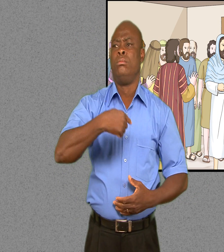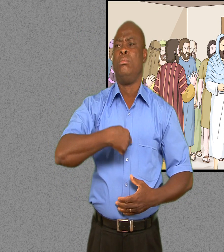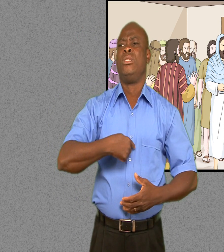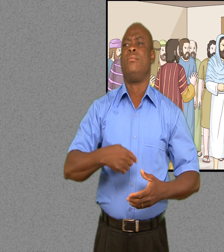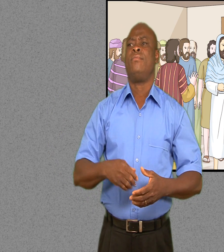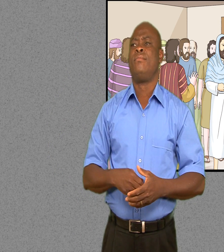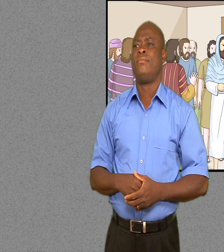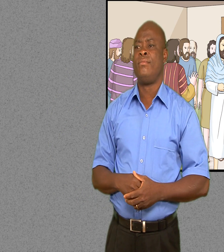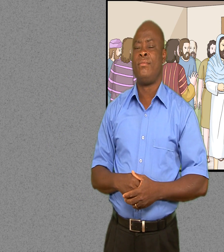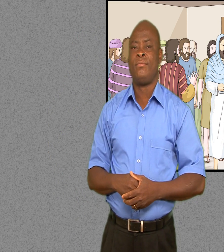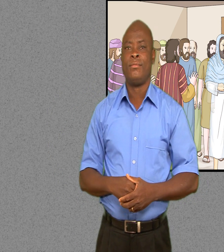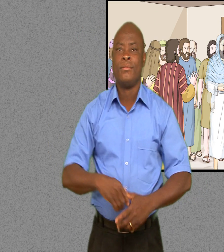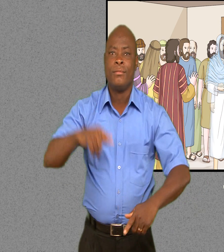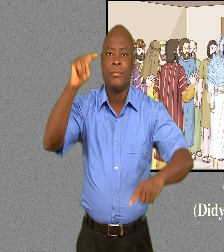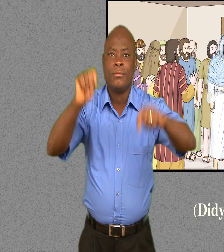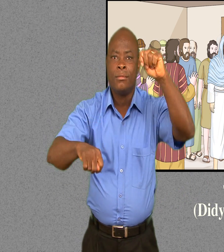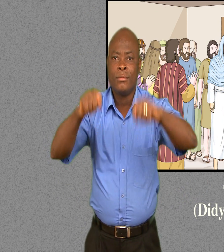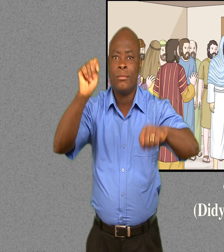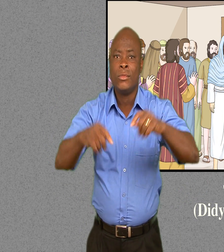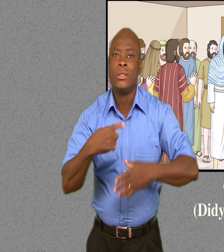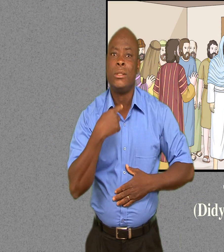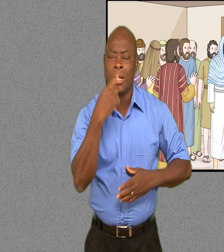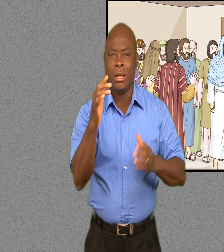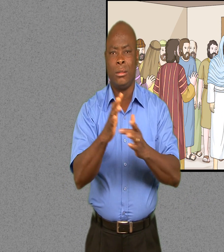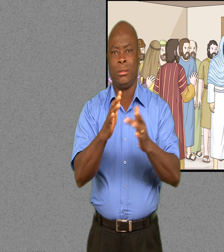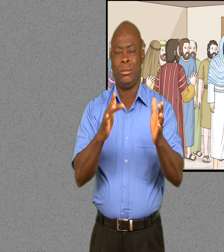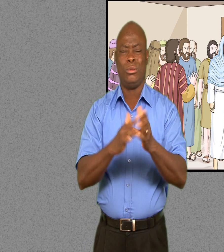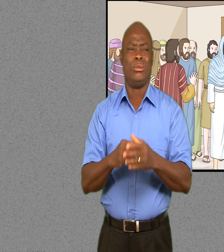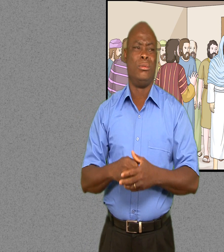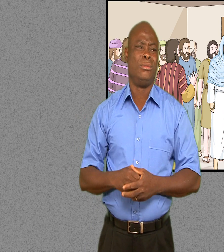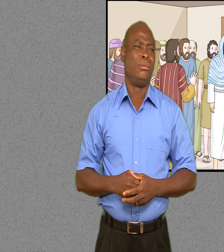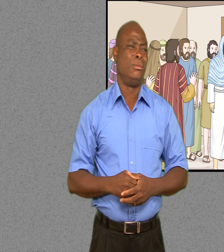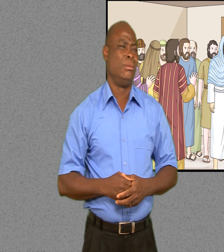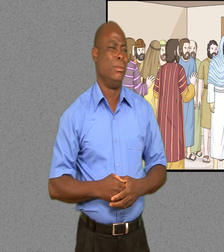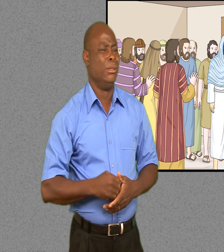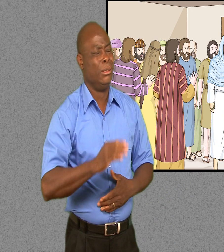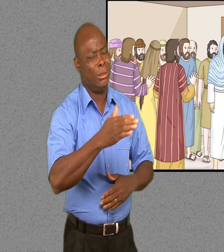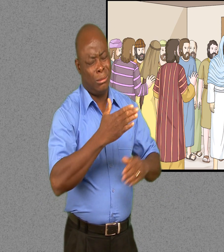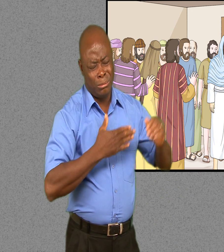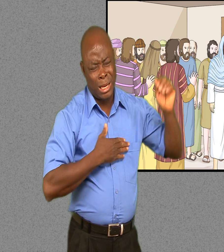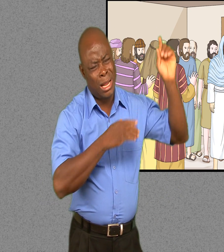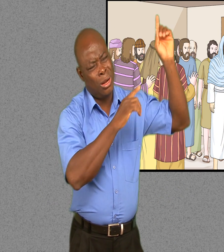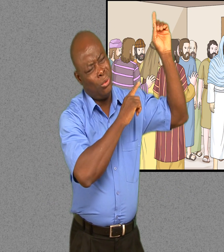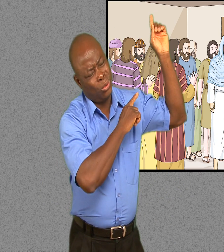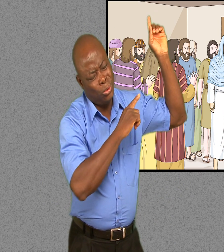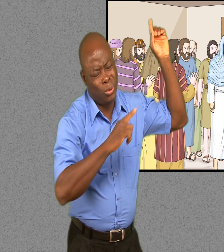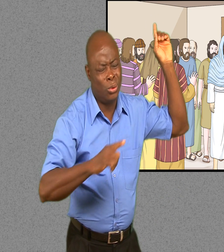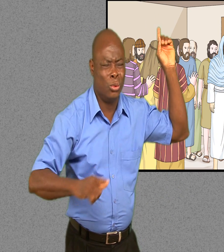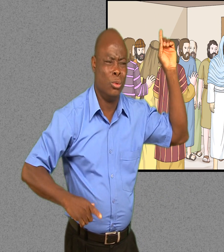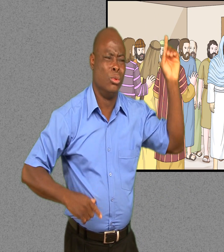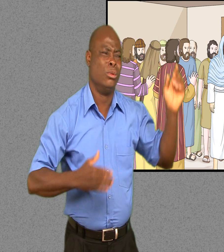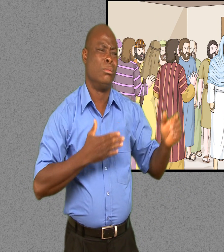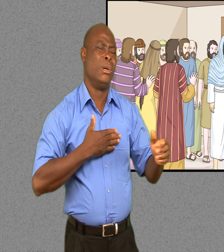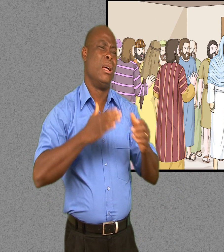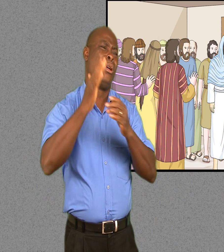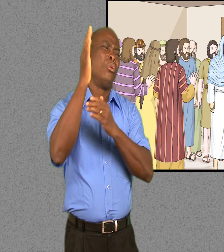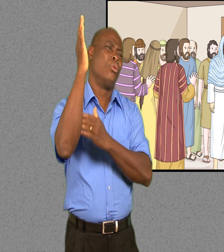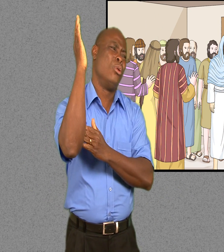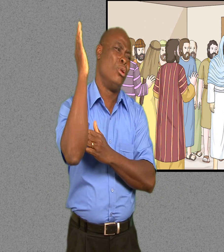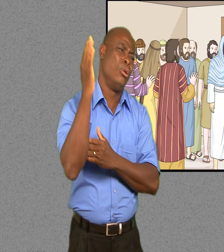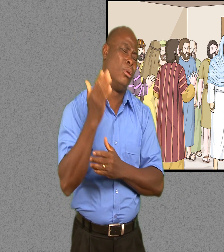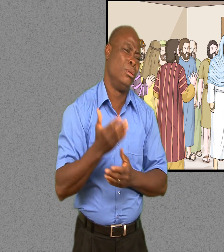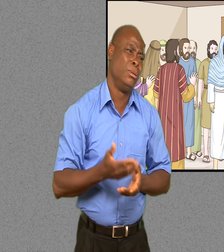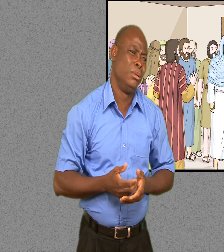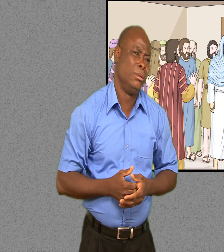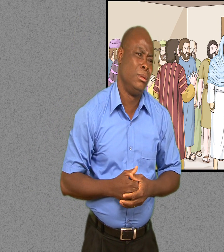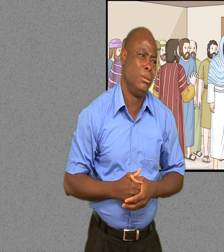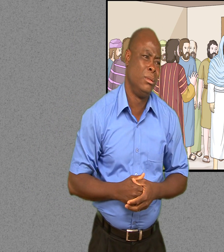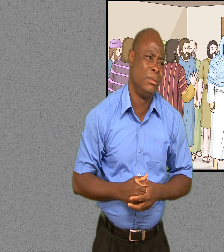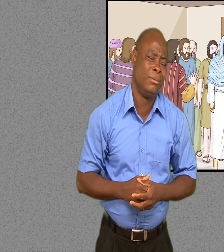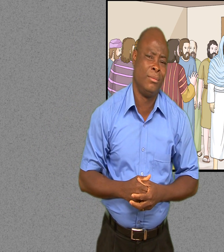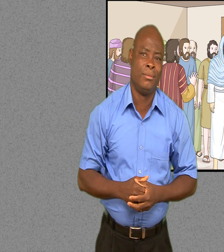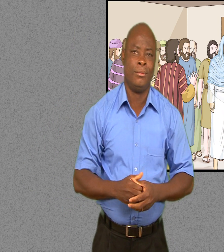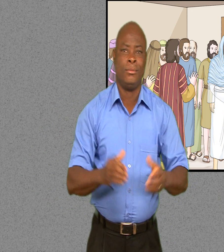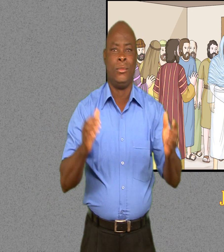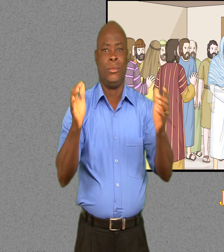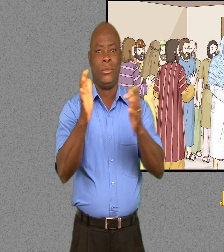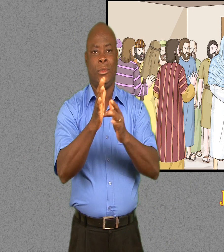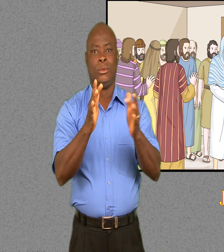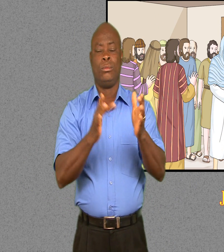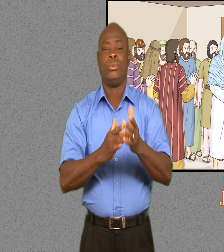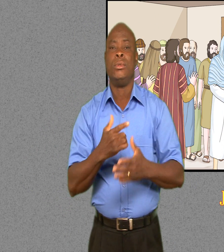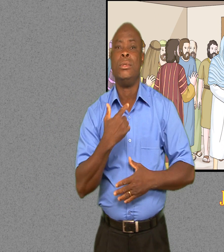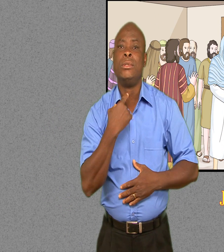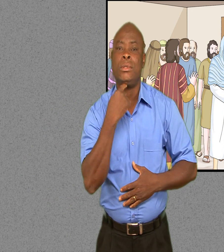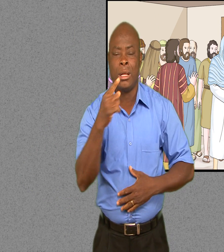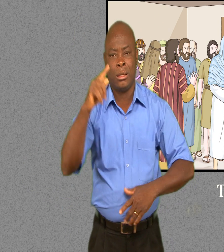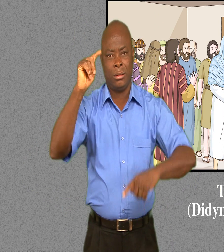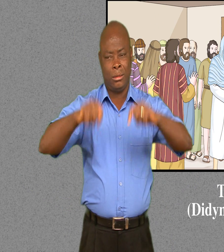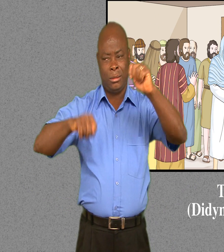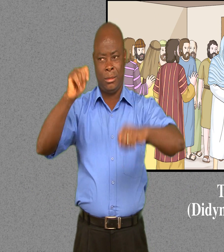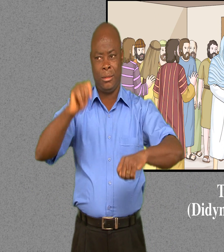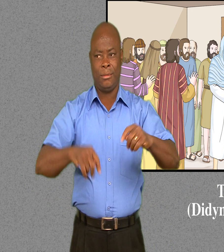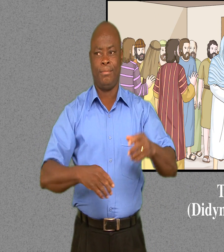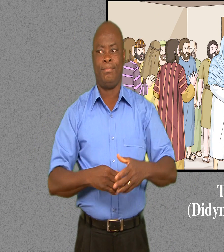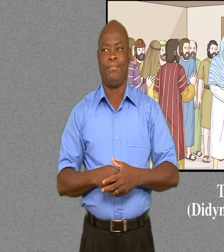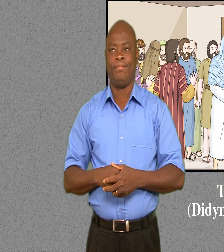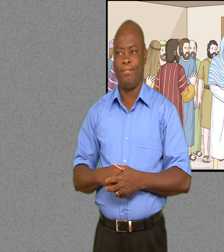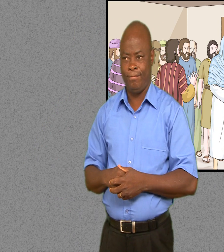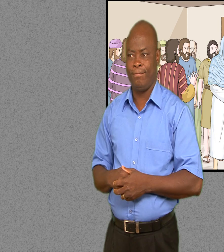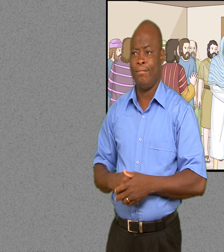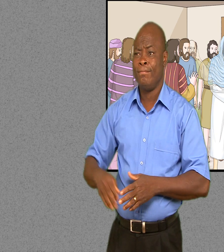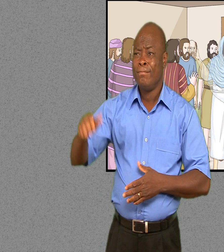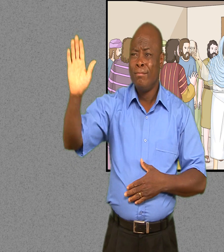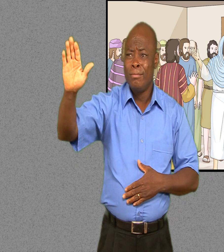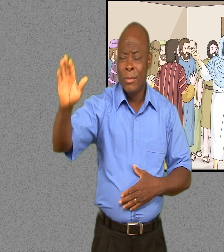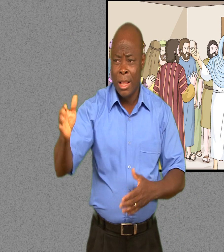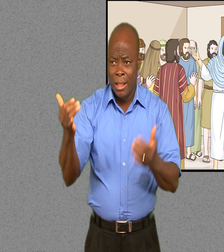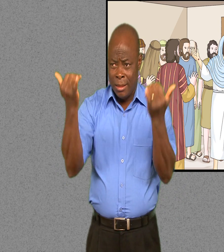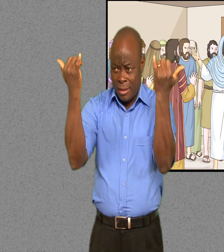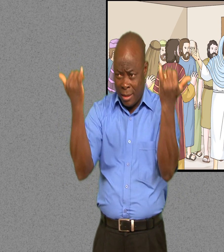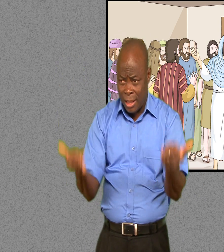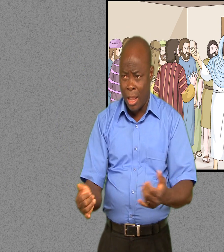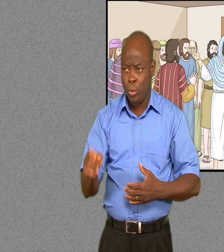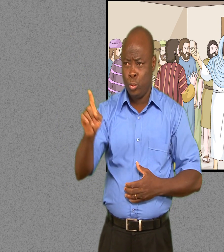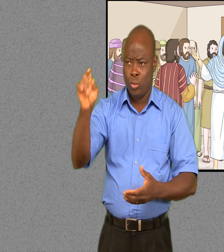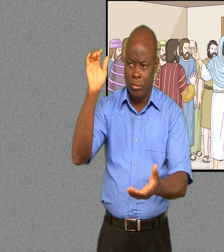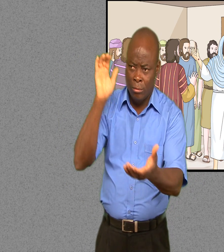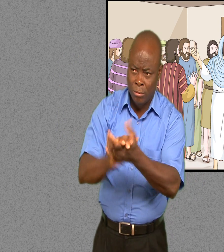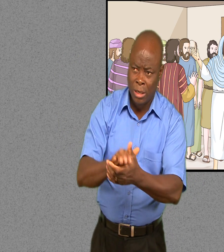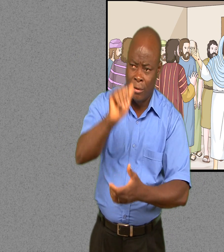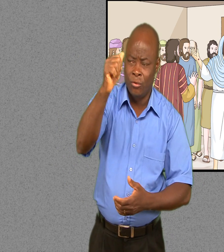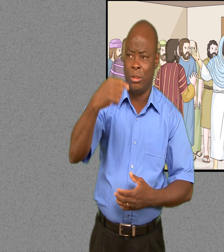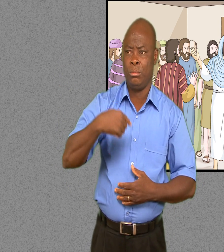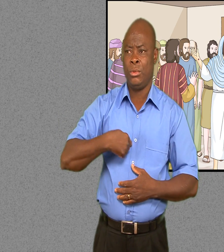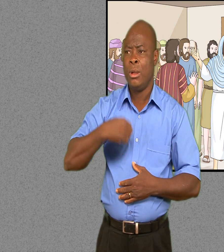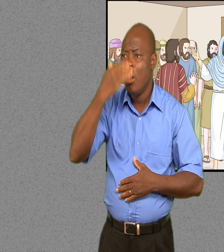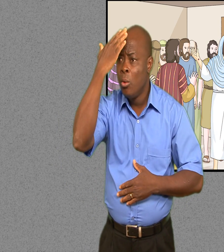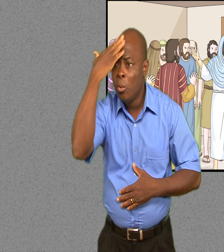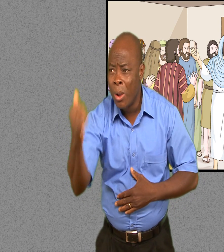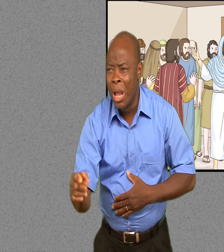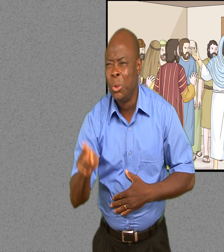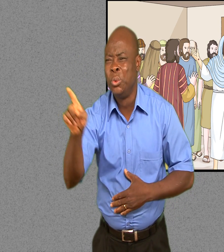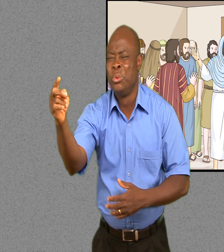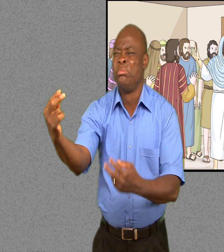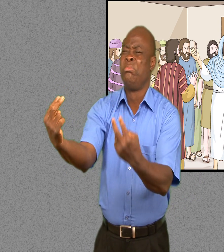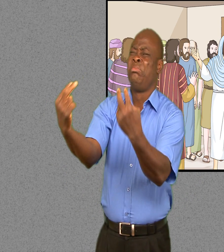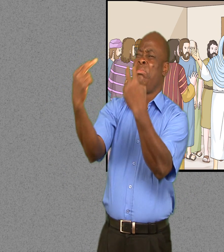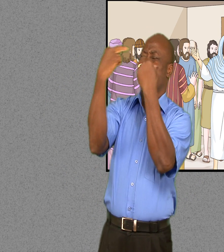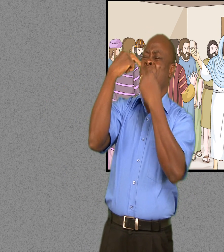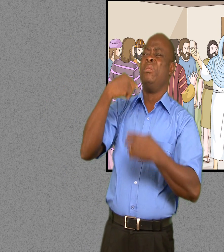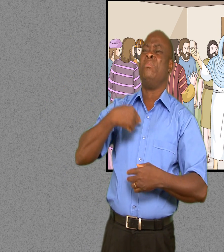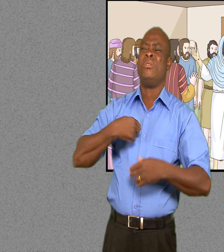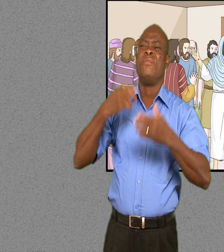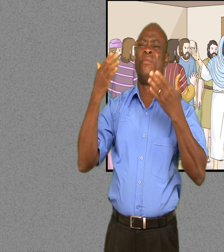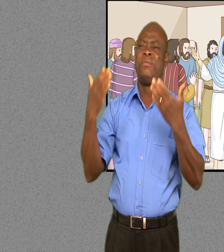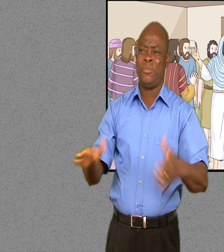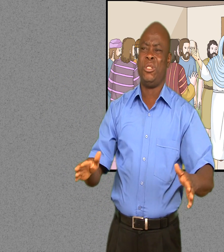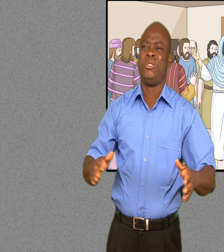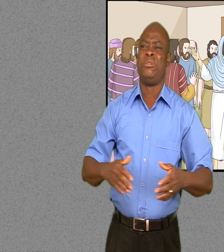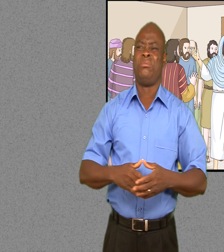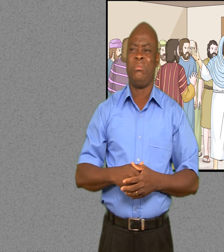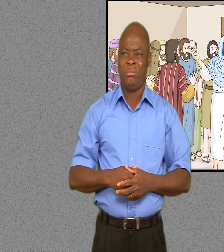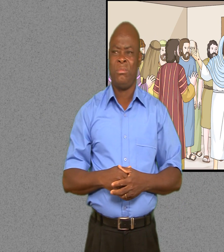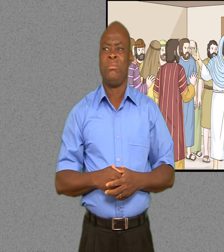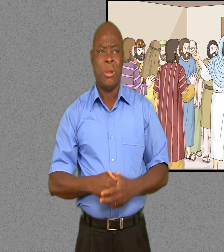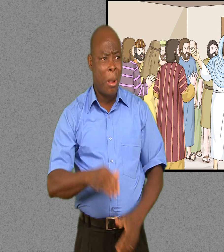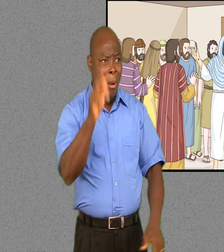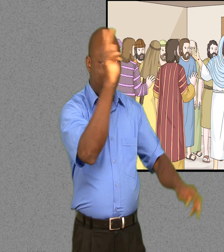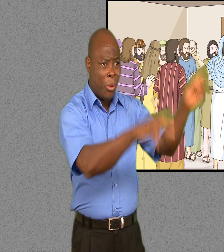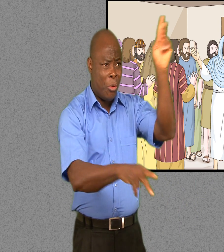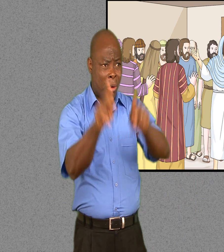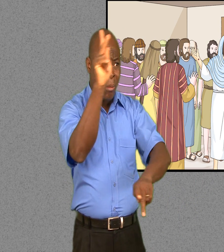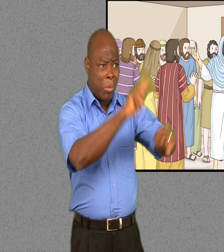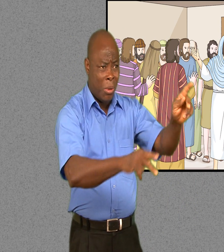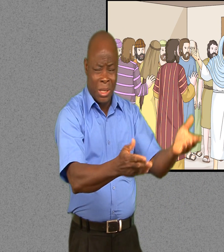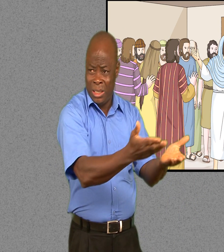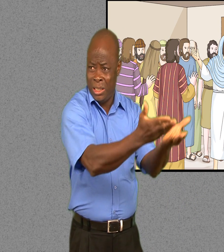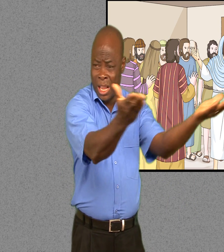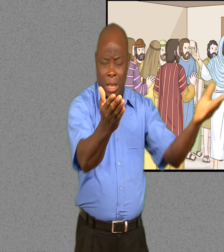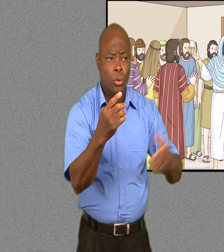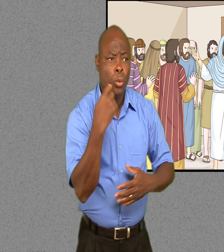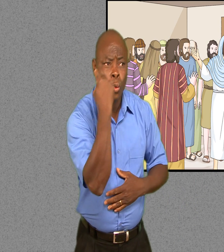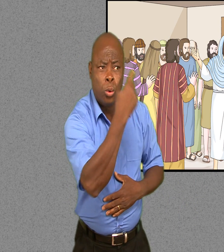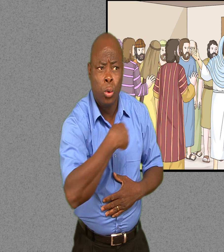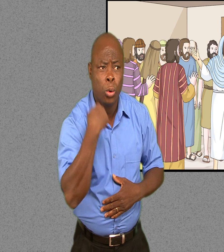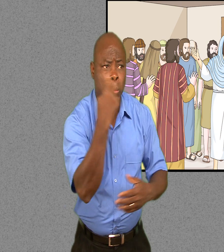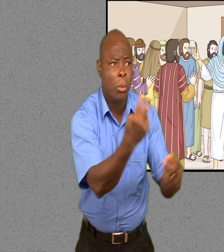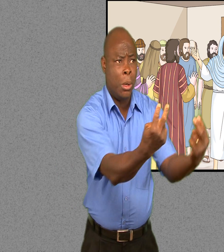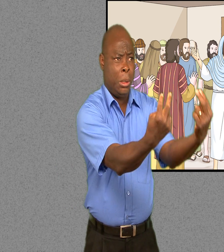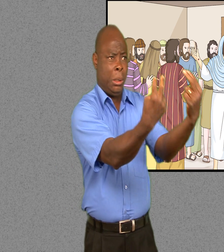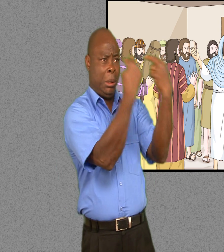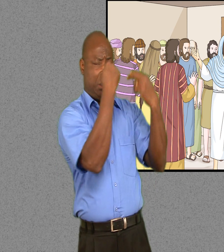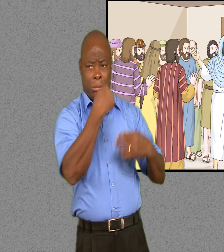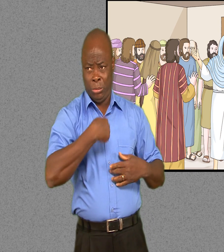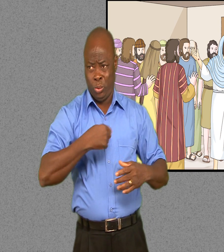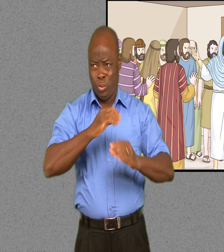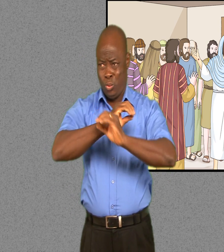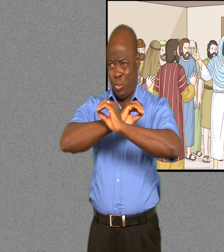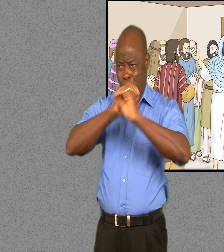Thomas replied, “My Lord and my God!” Jesus said to him, “Because you have seen Me, you have believed;